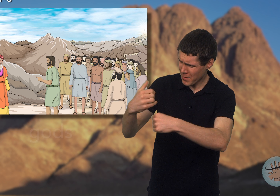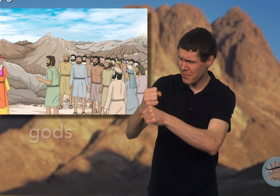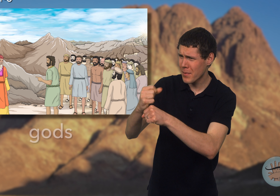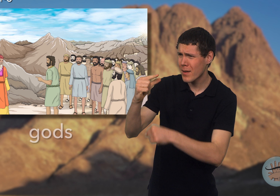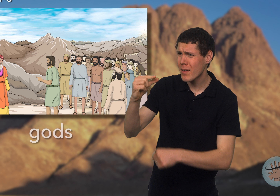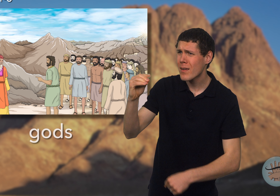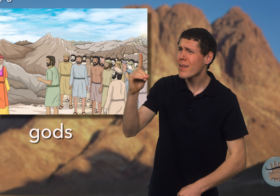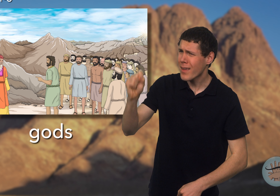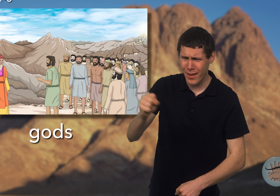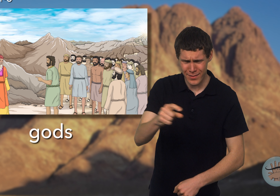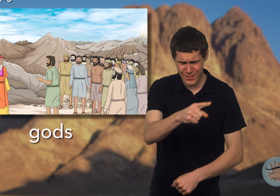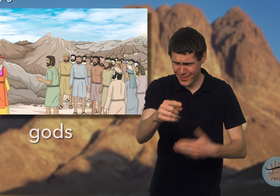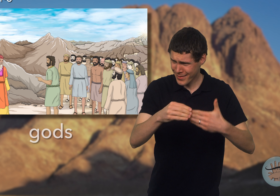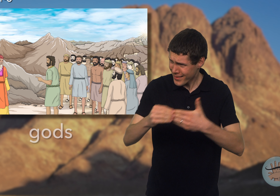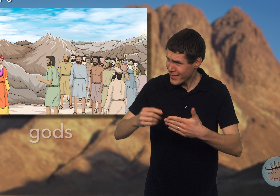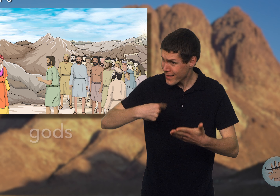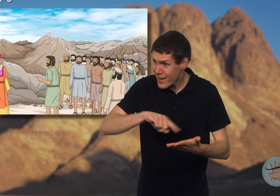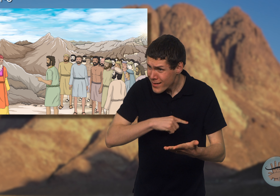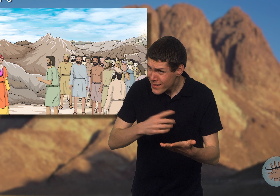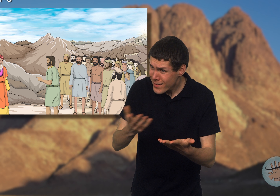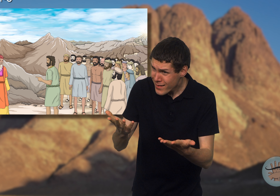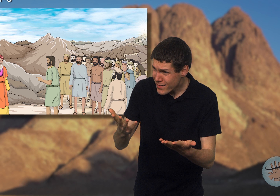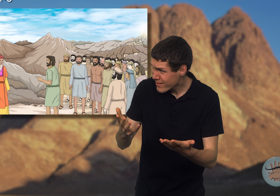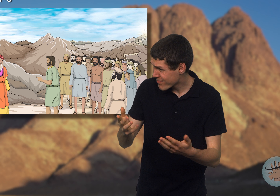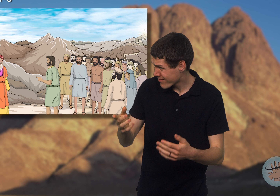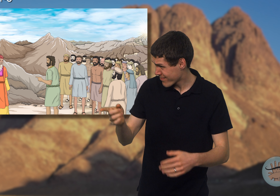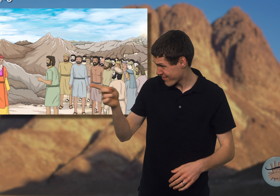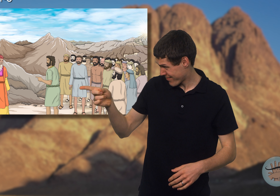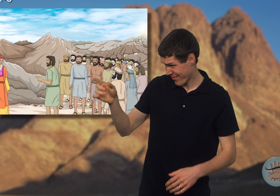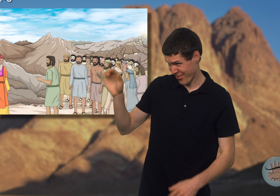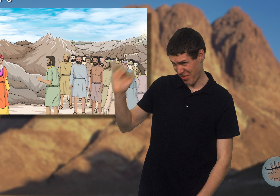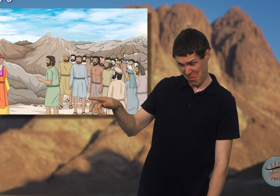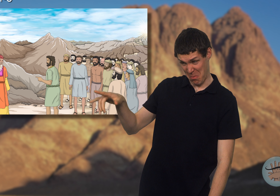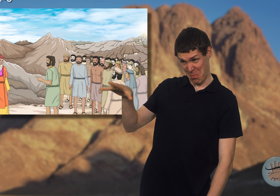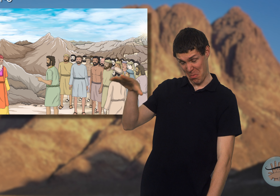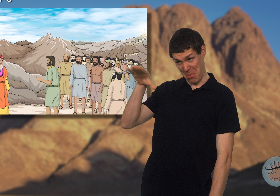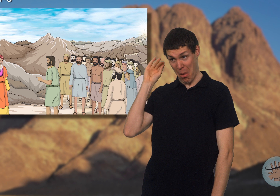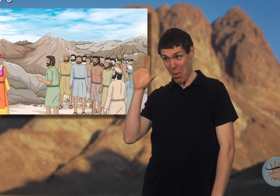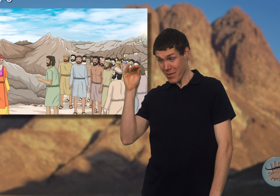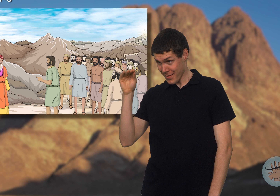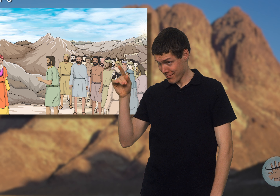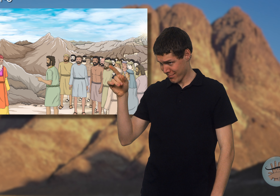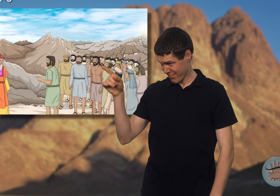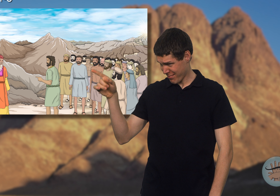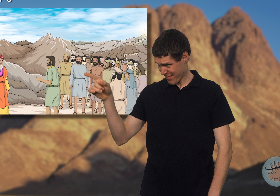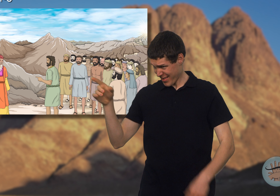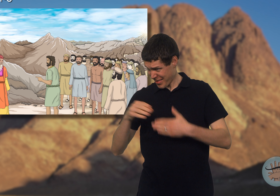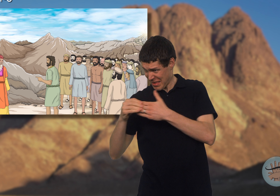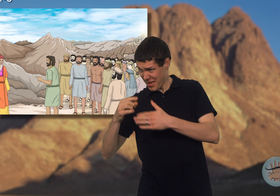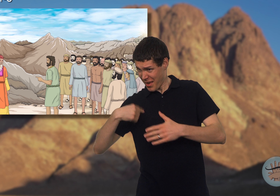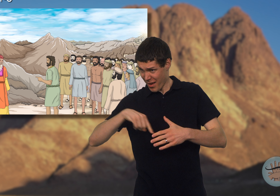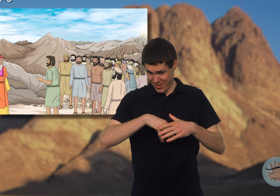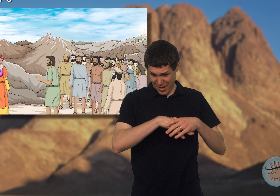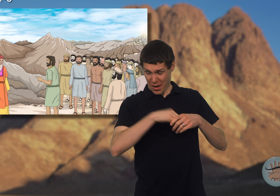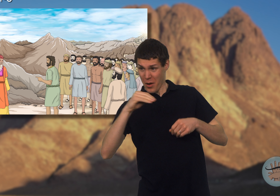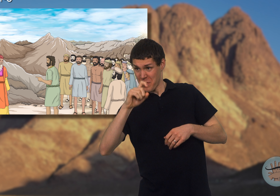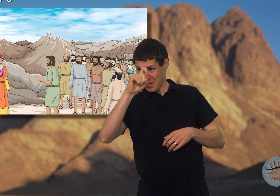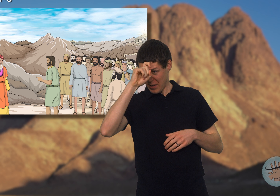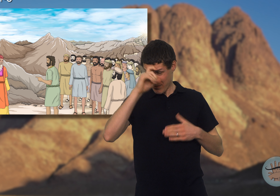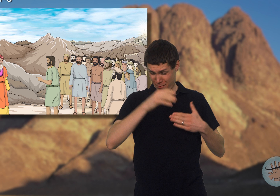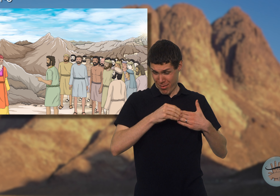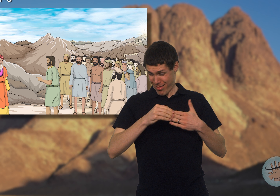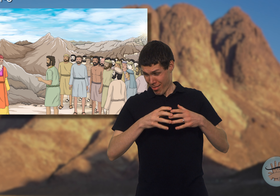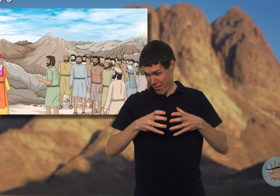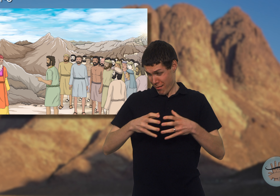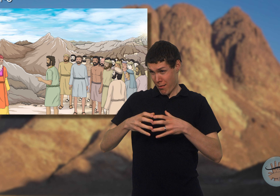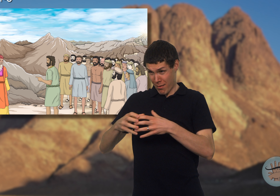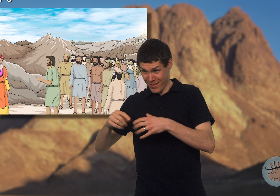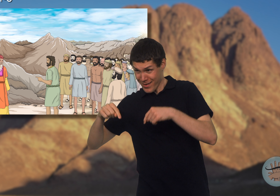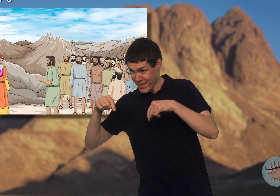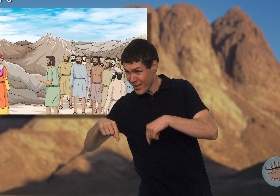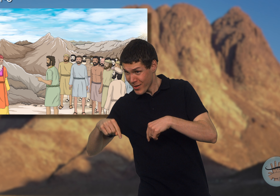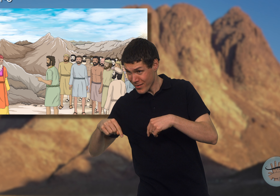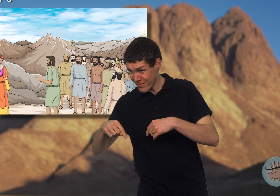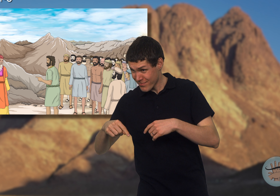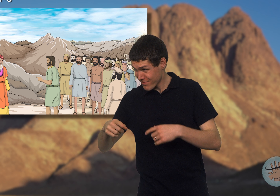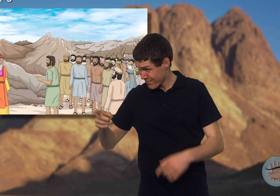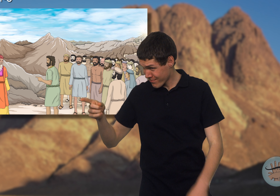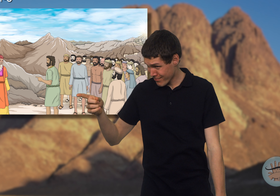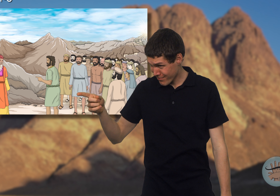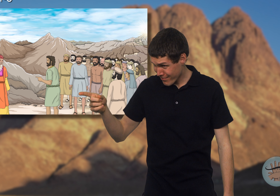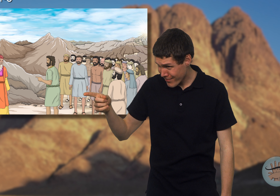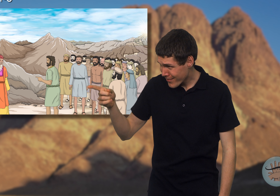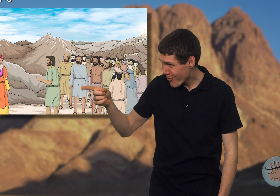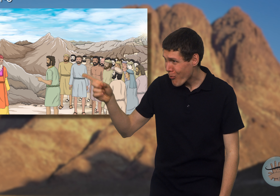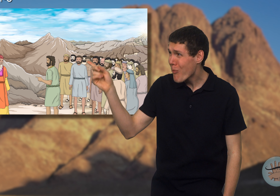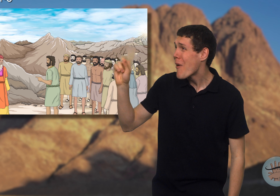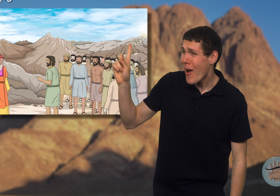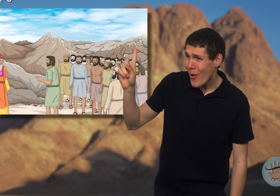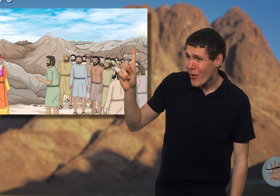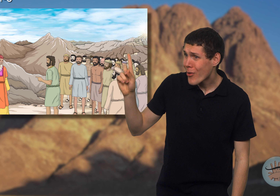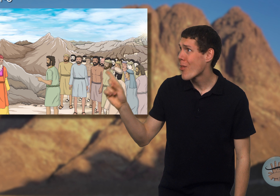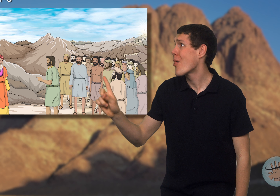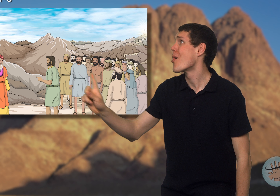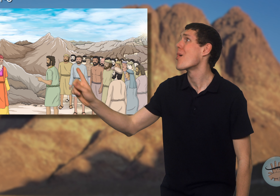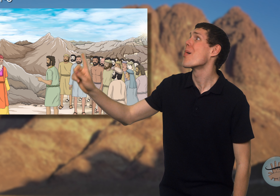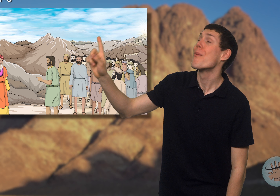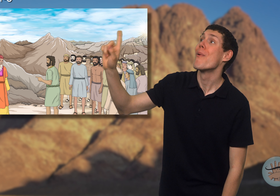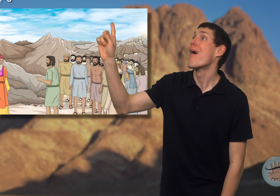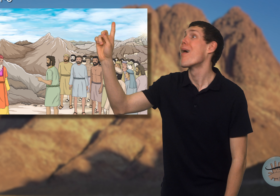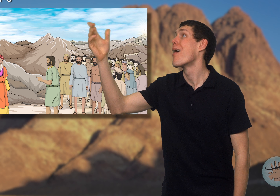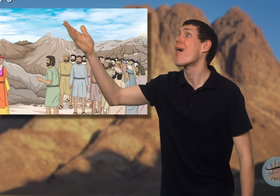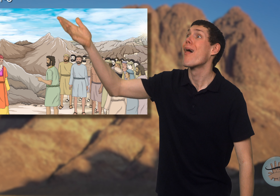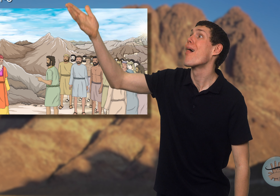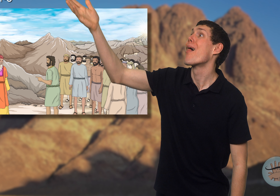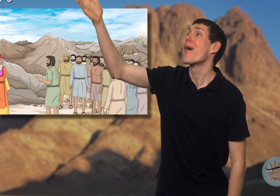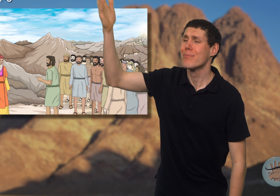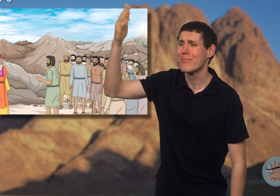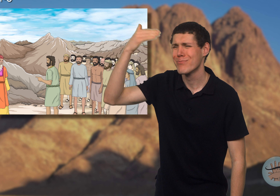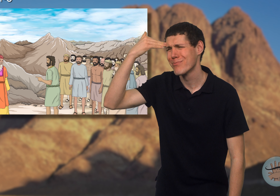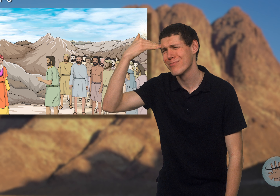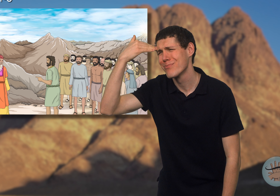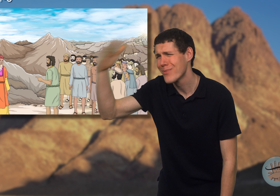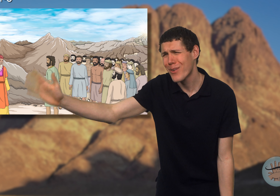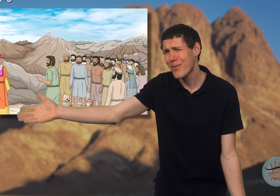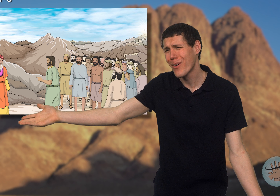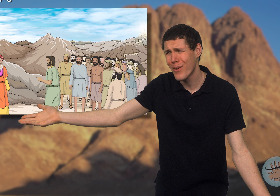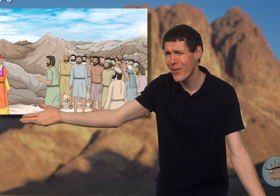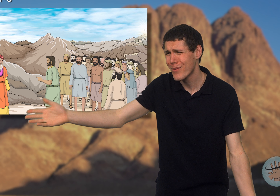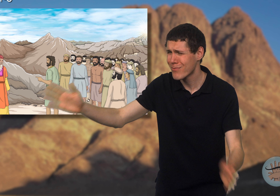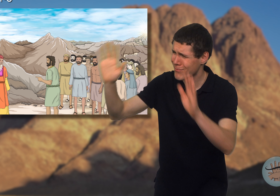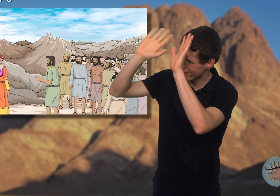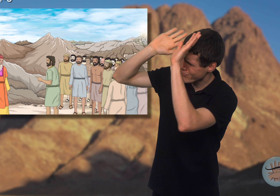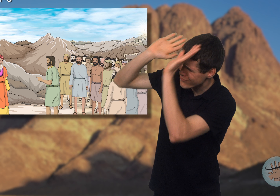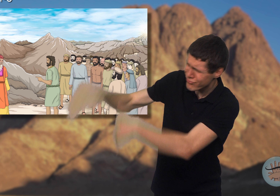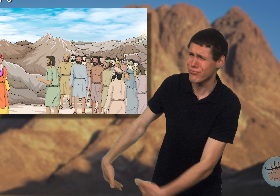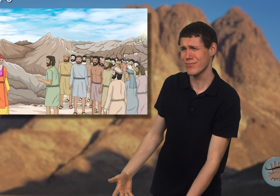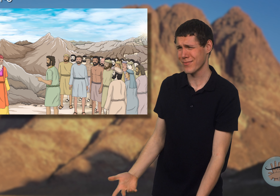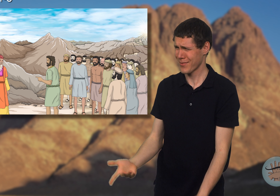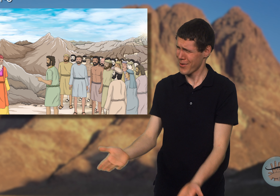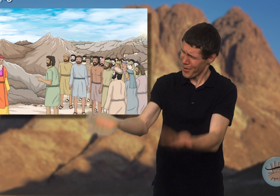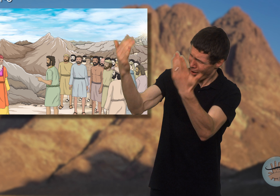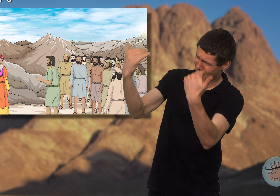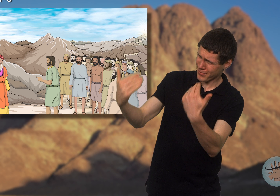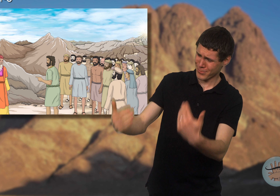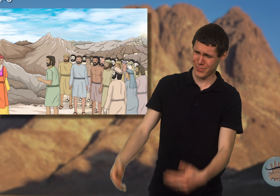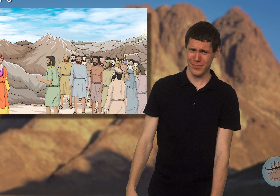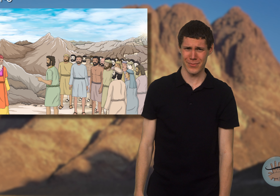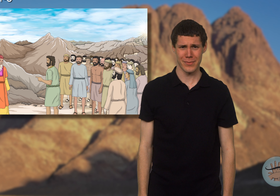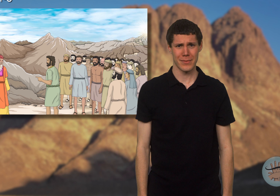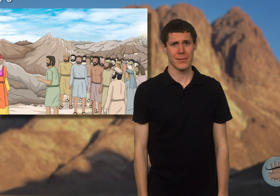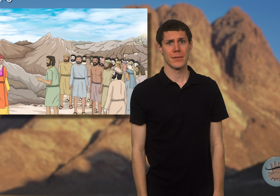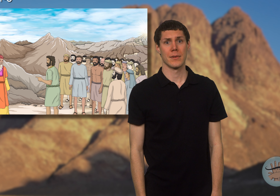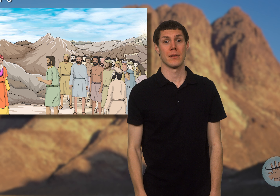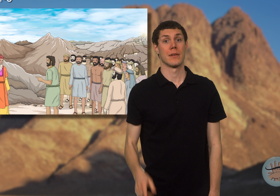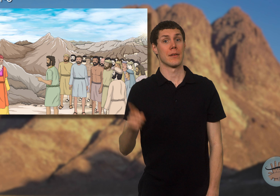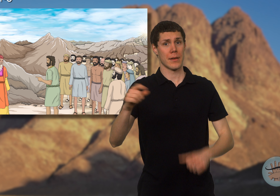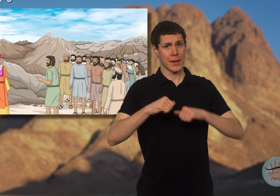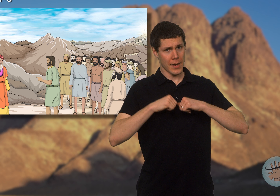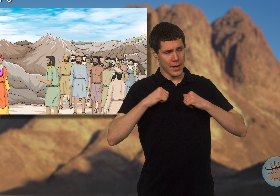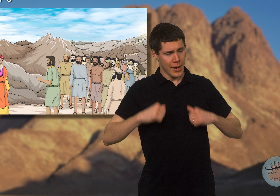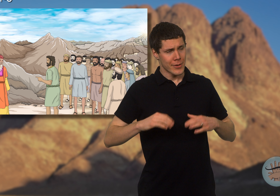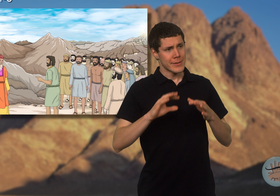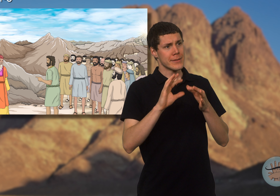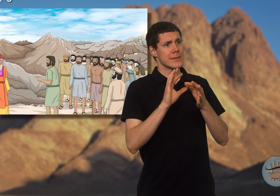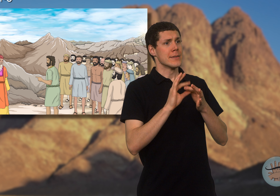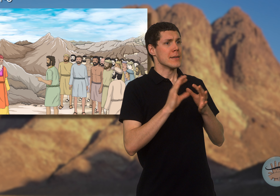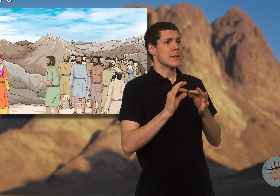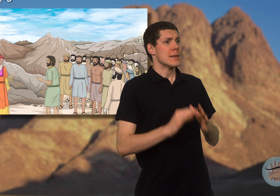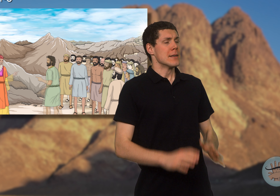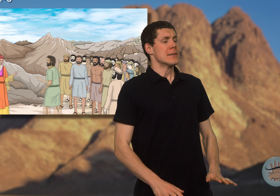As for this Moses who brought us up out of the land of Egypt, we do not know what has happened to him!”